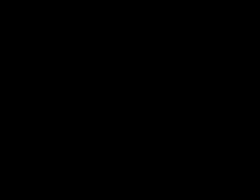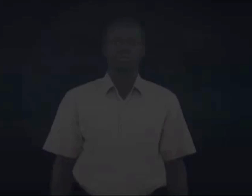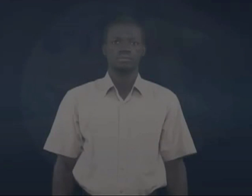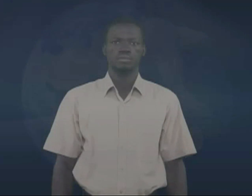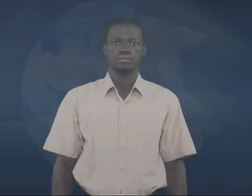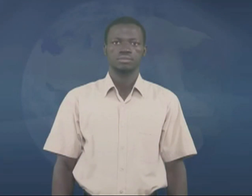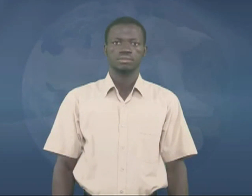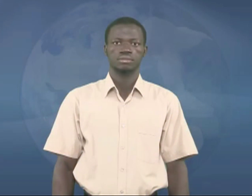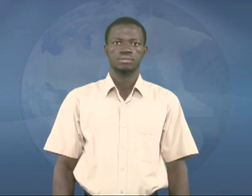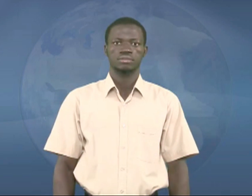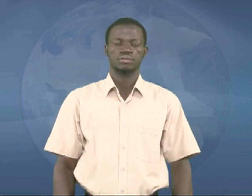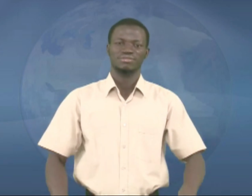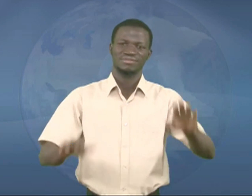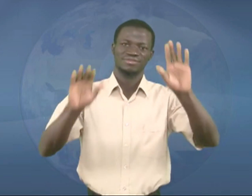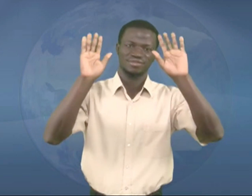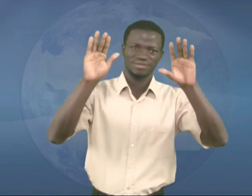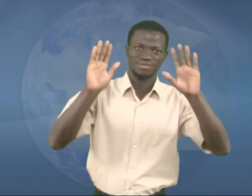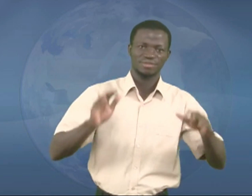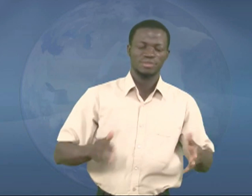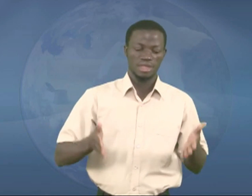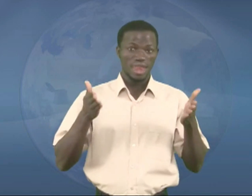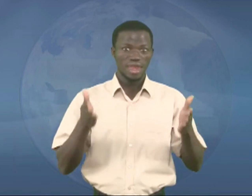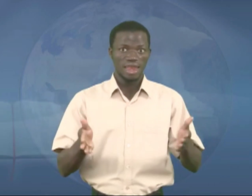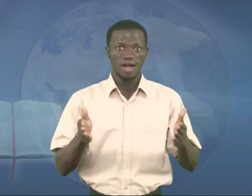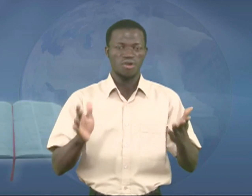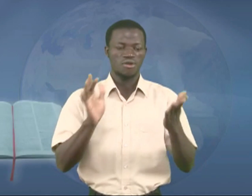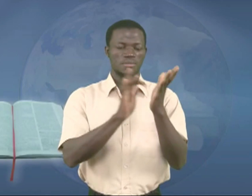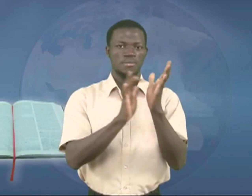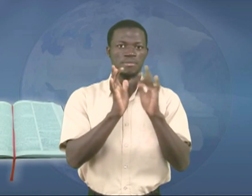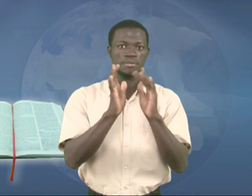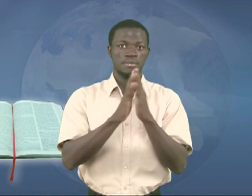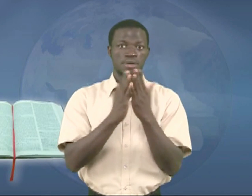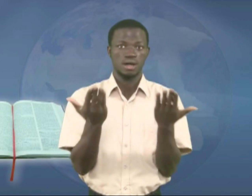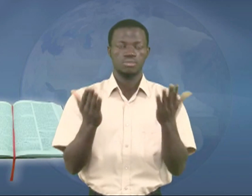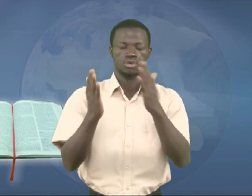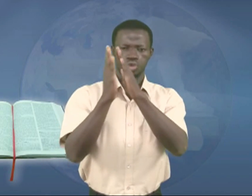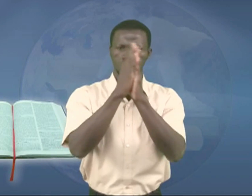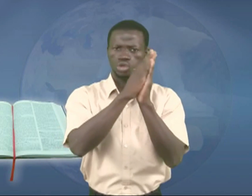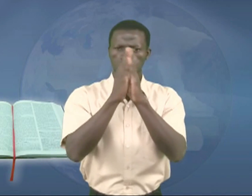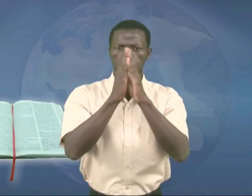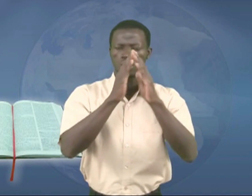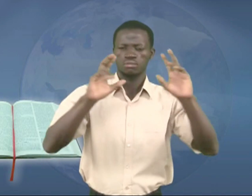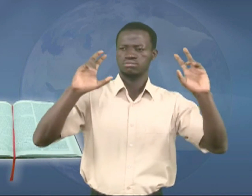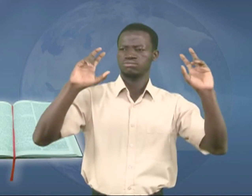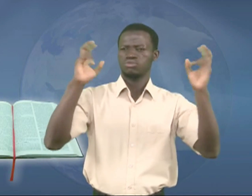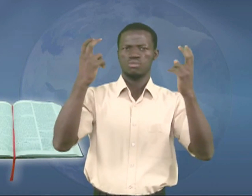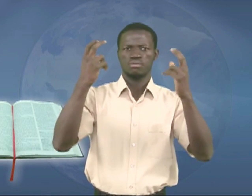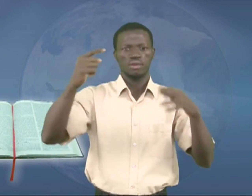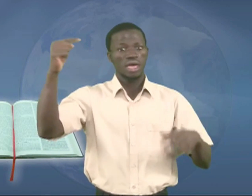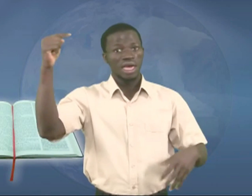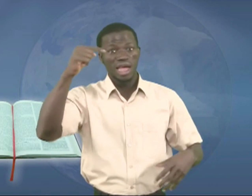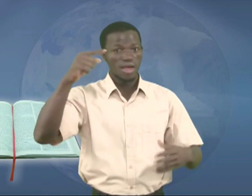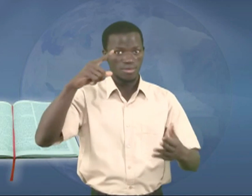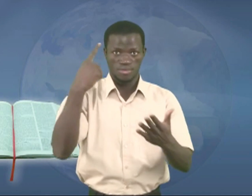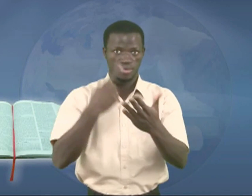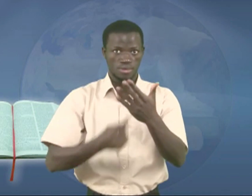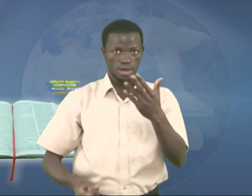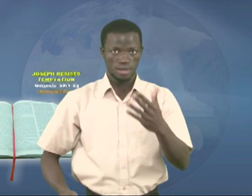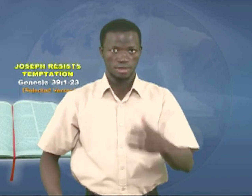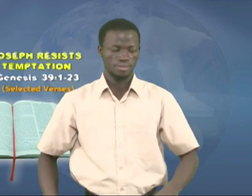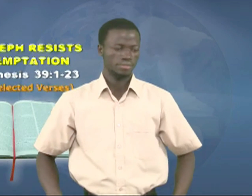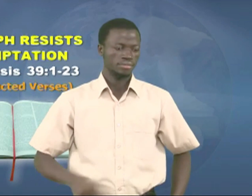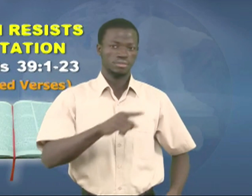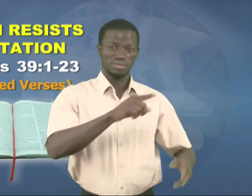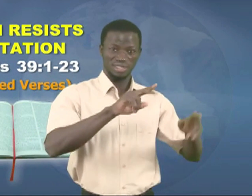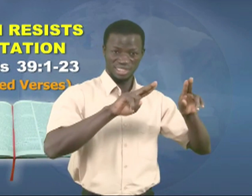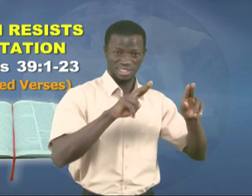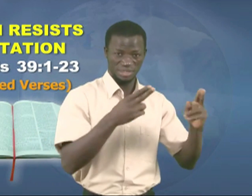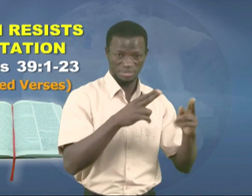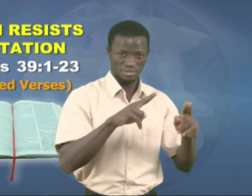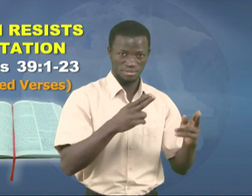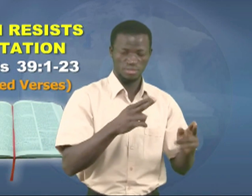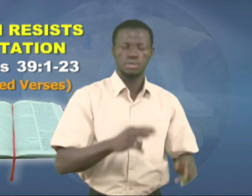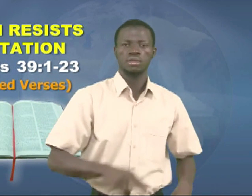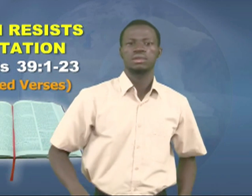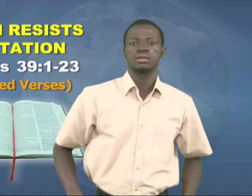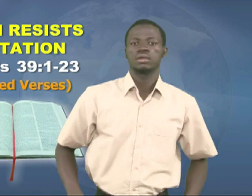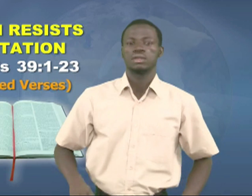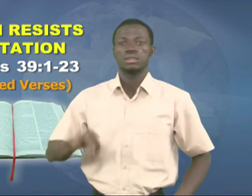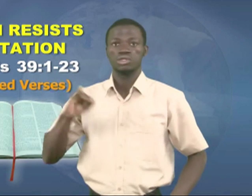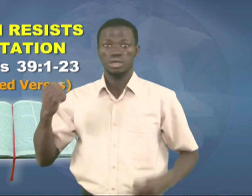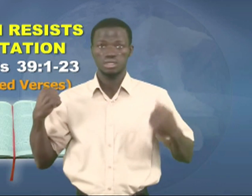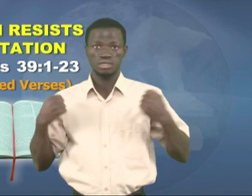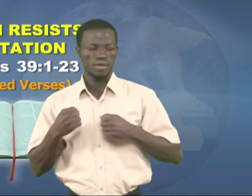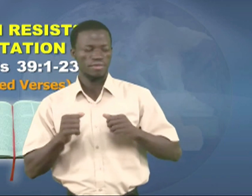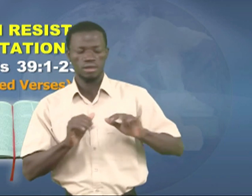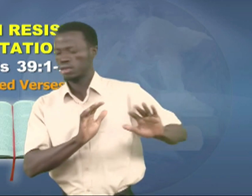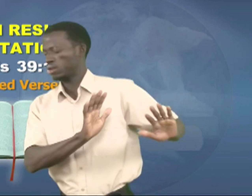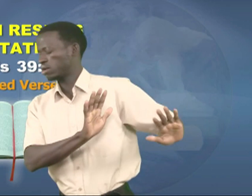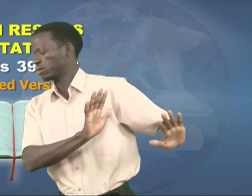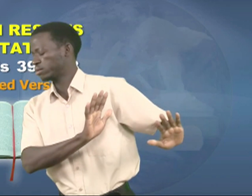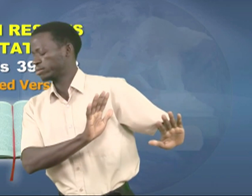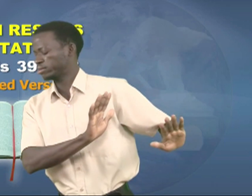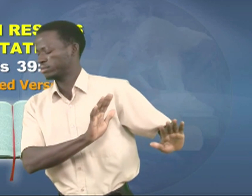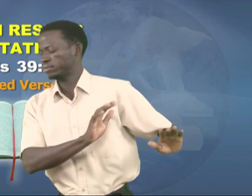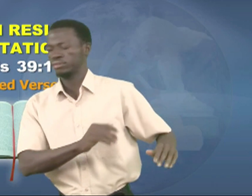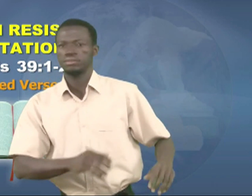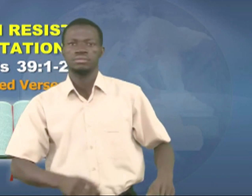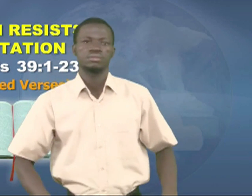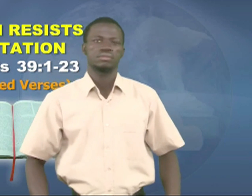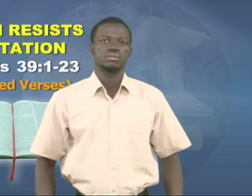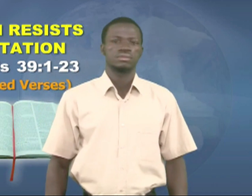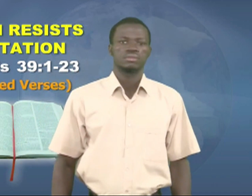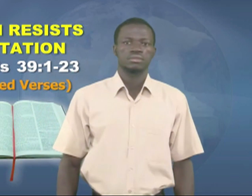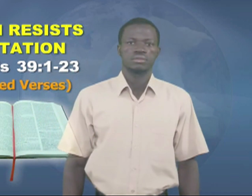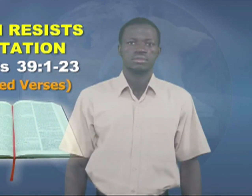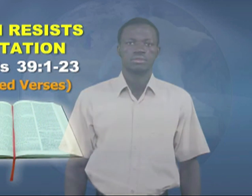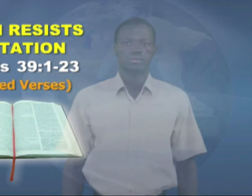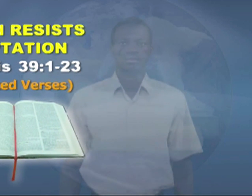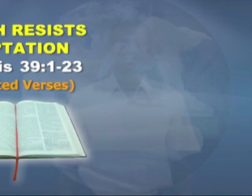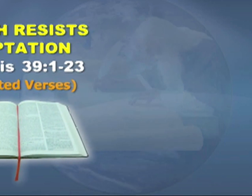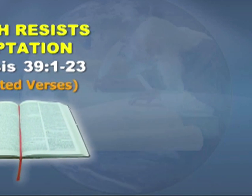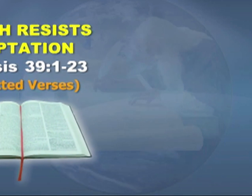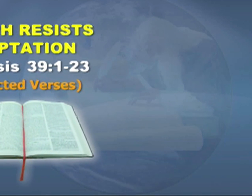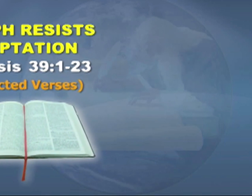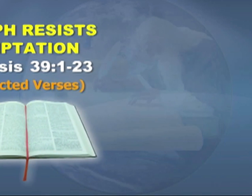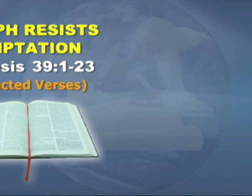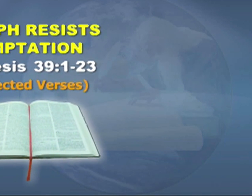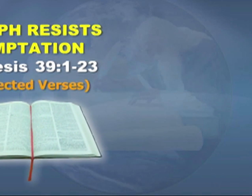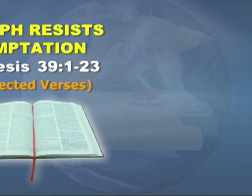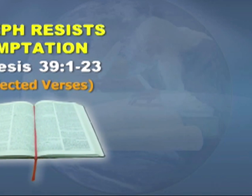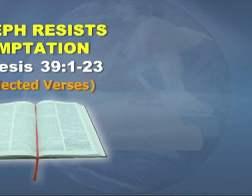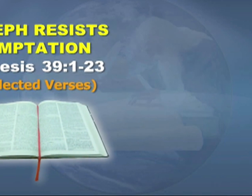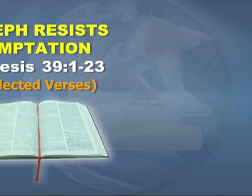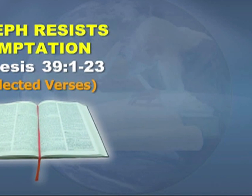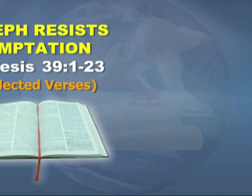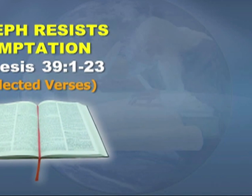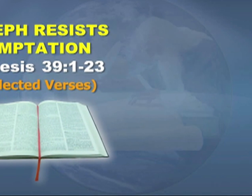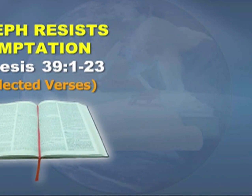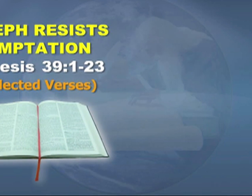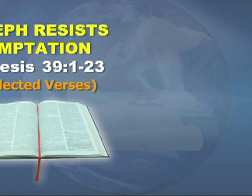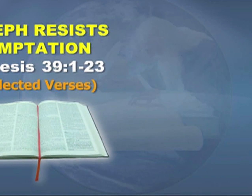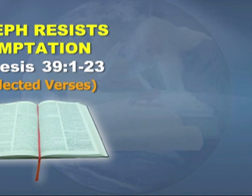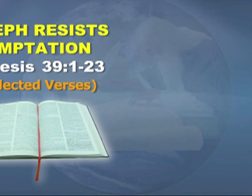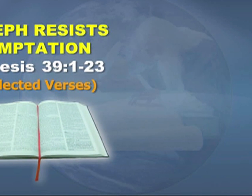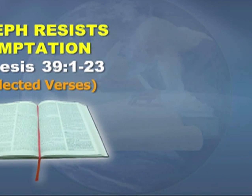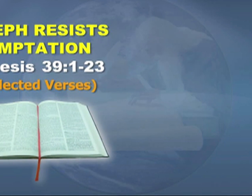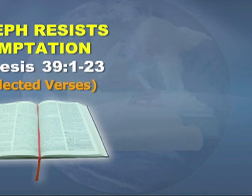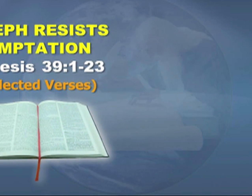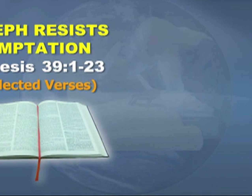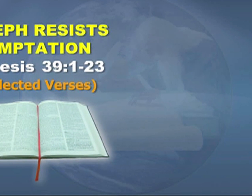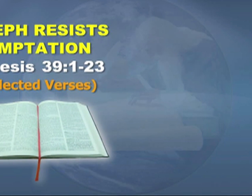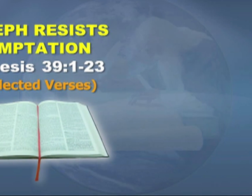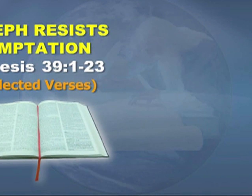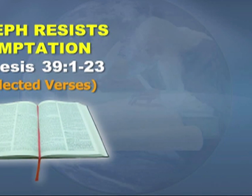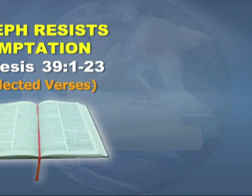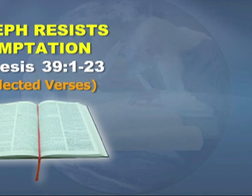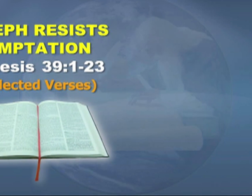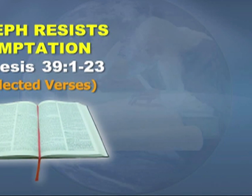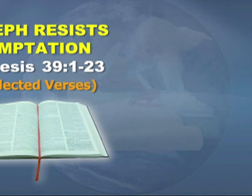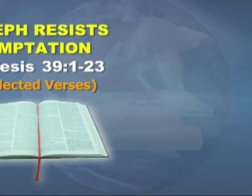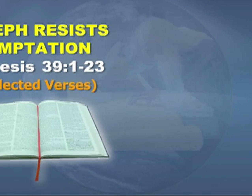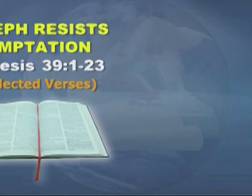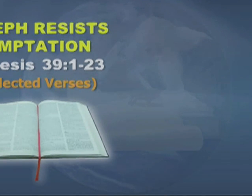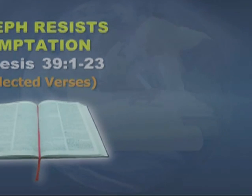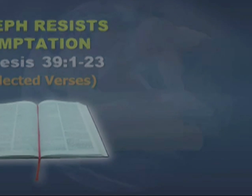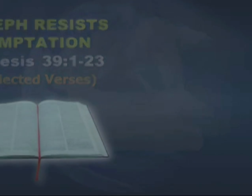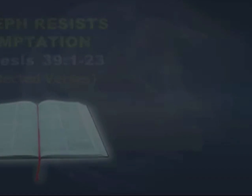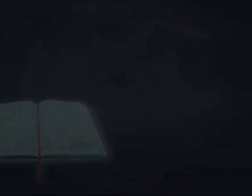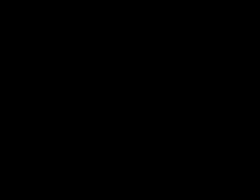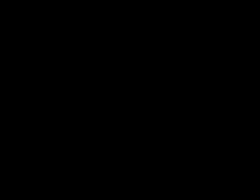Joseph resists temptation